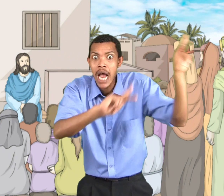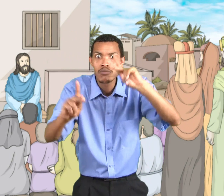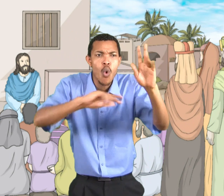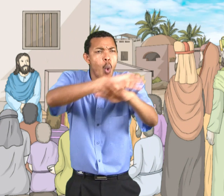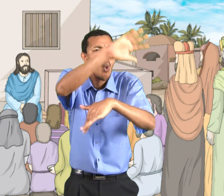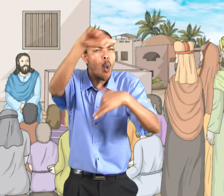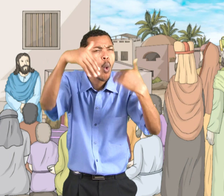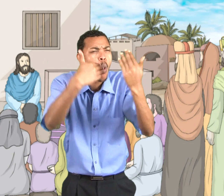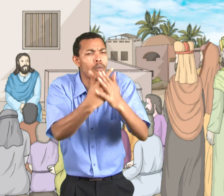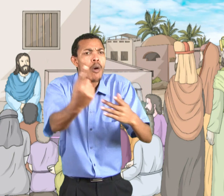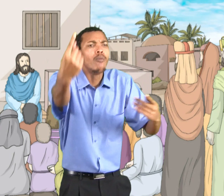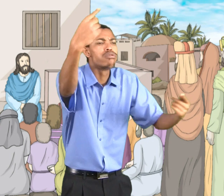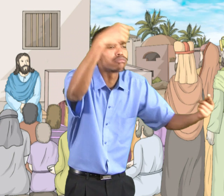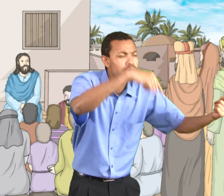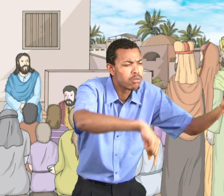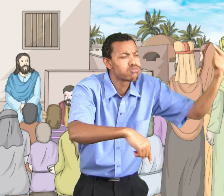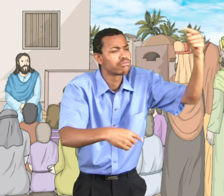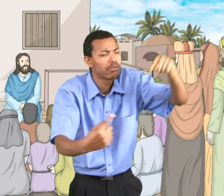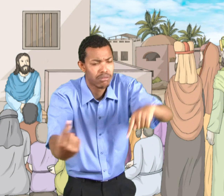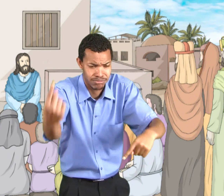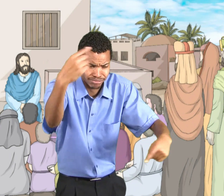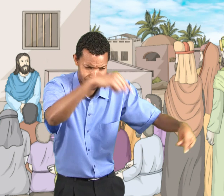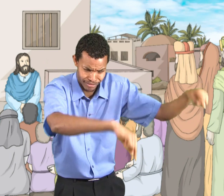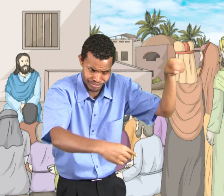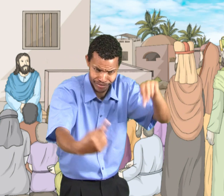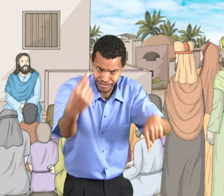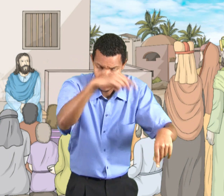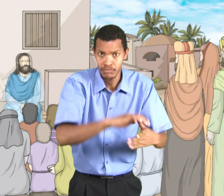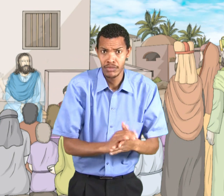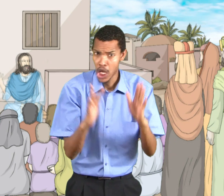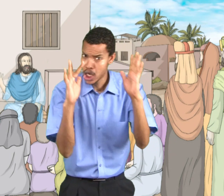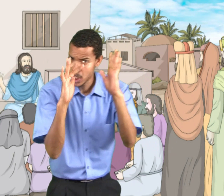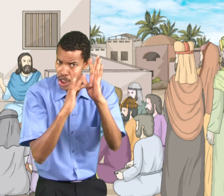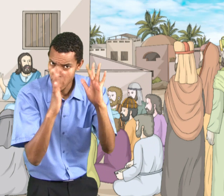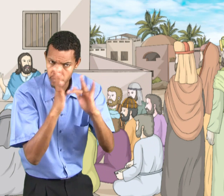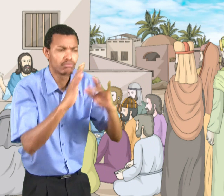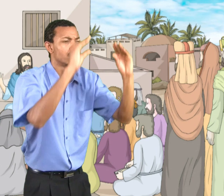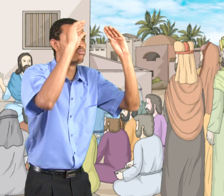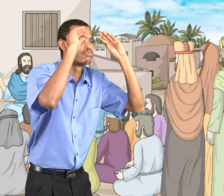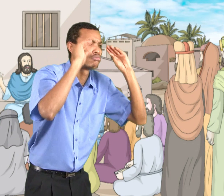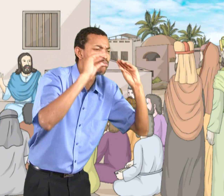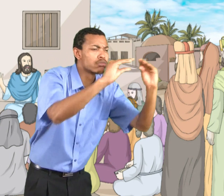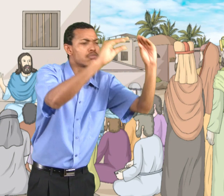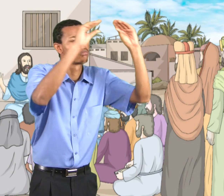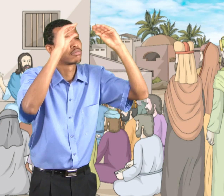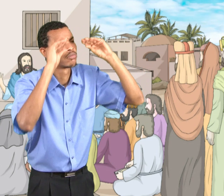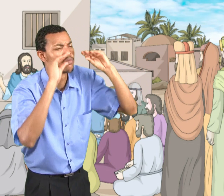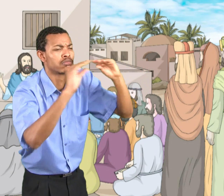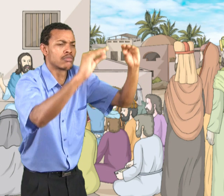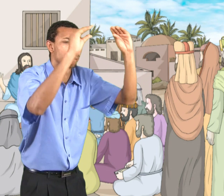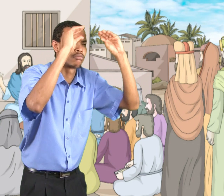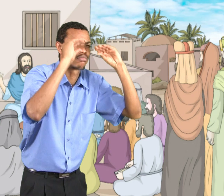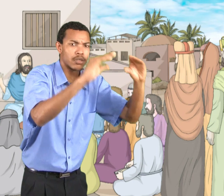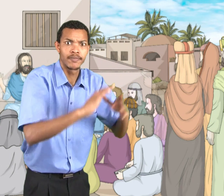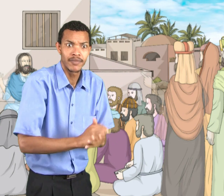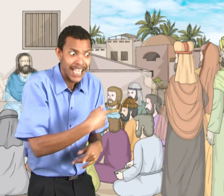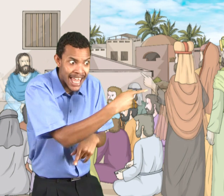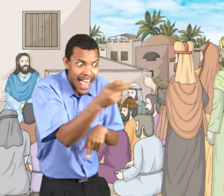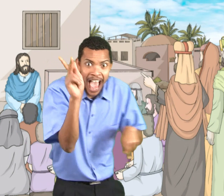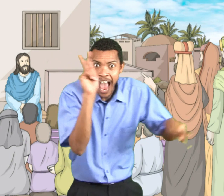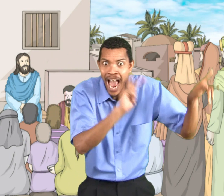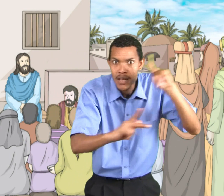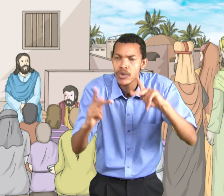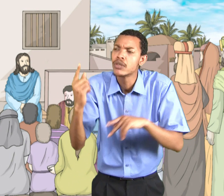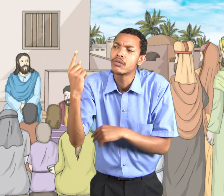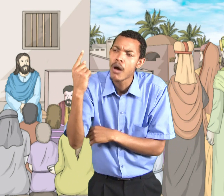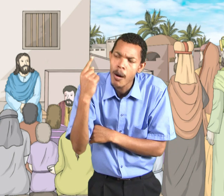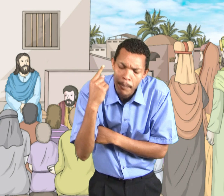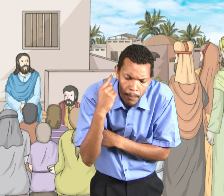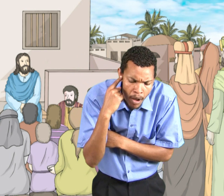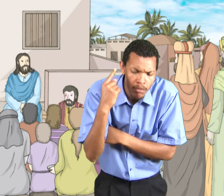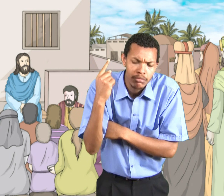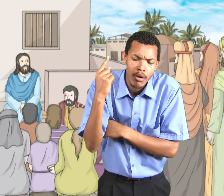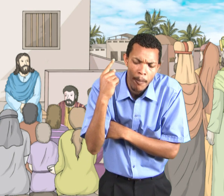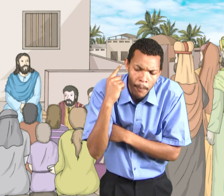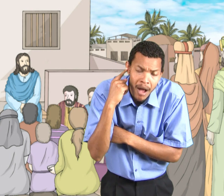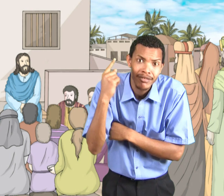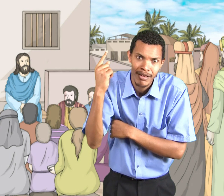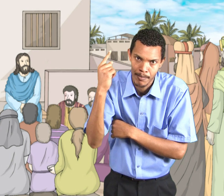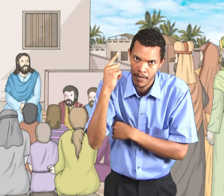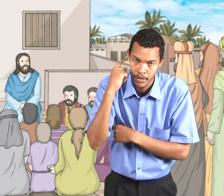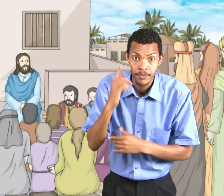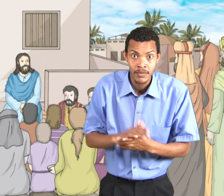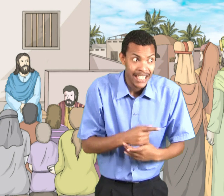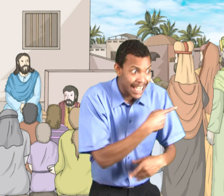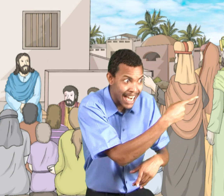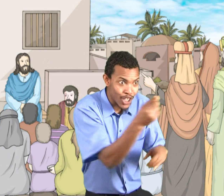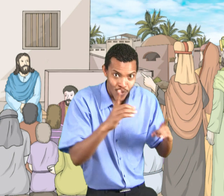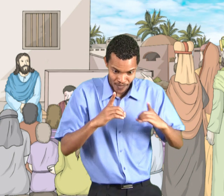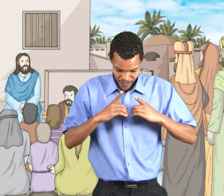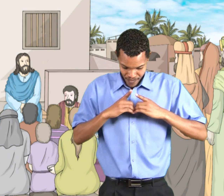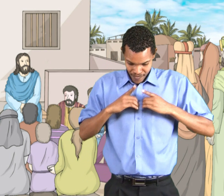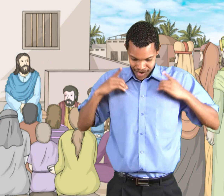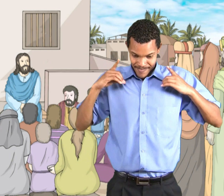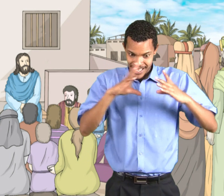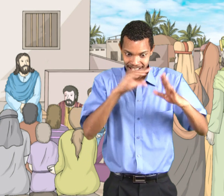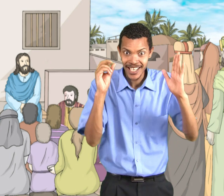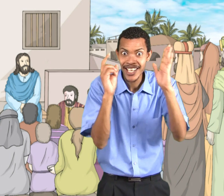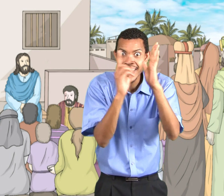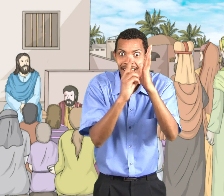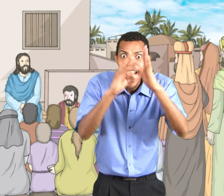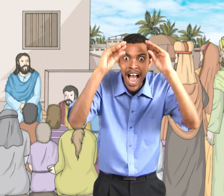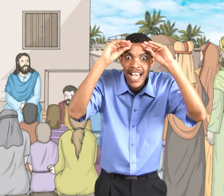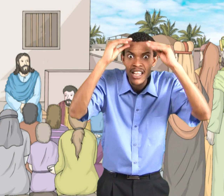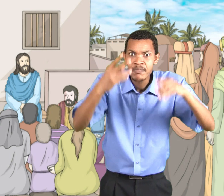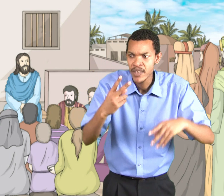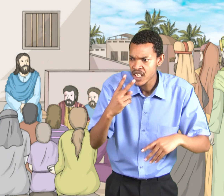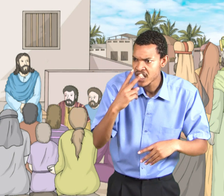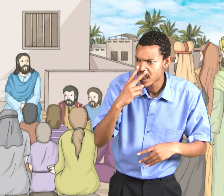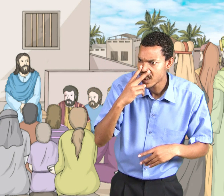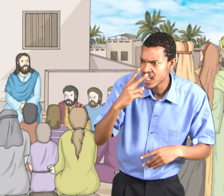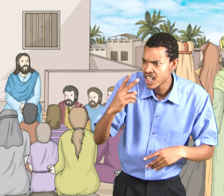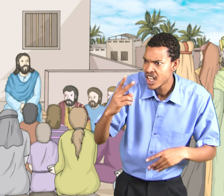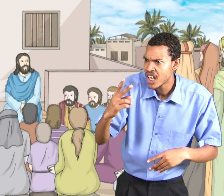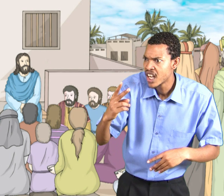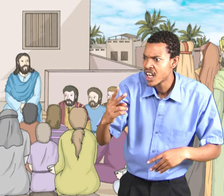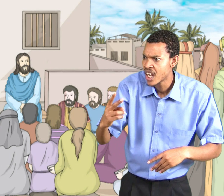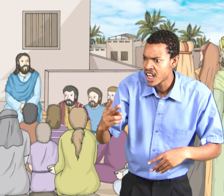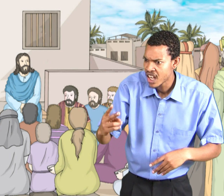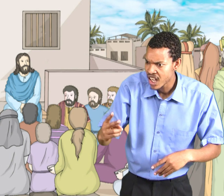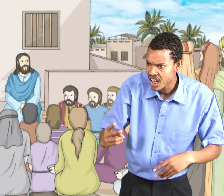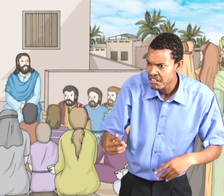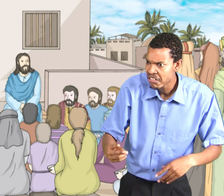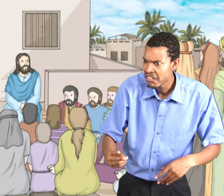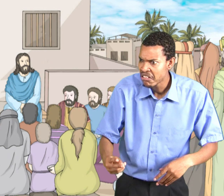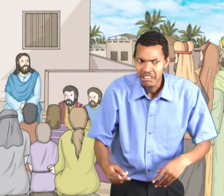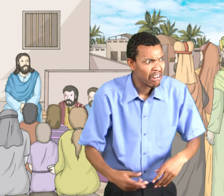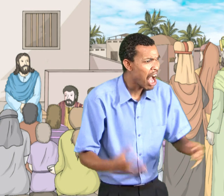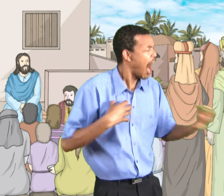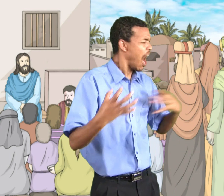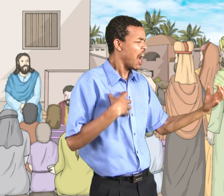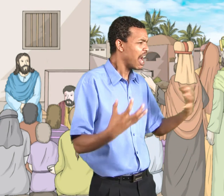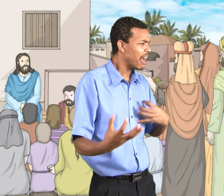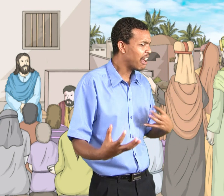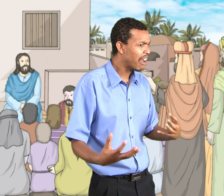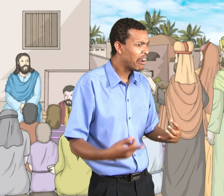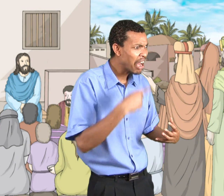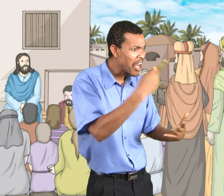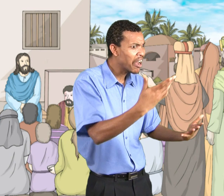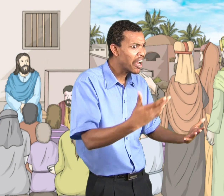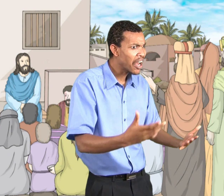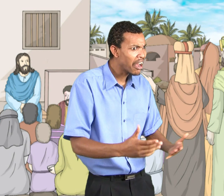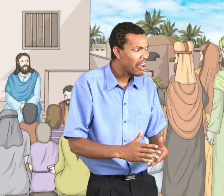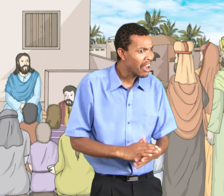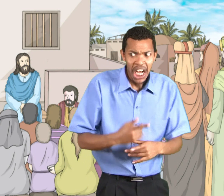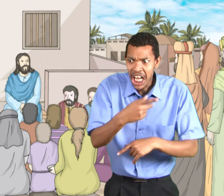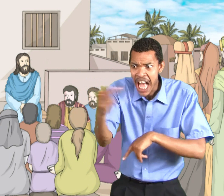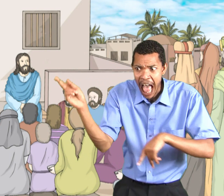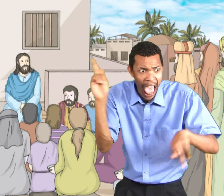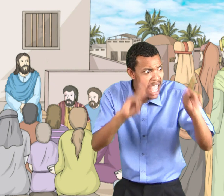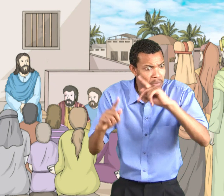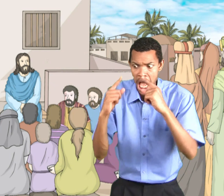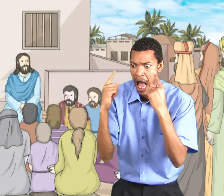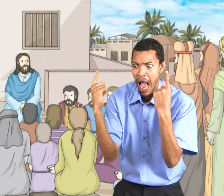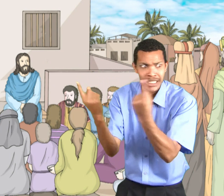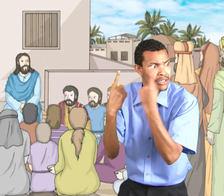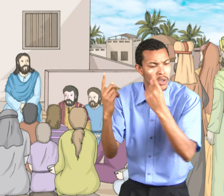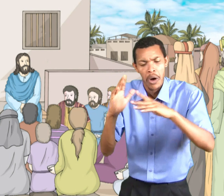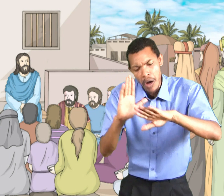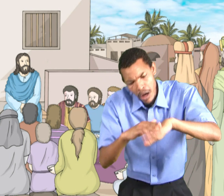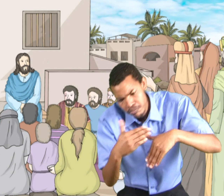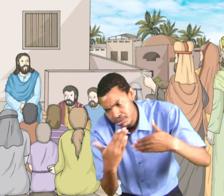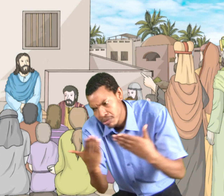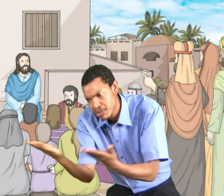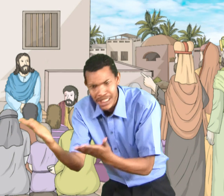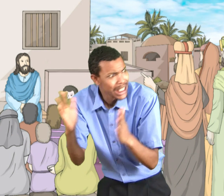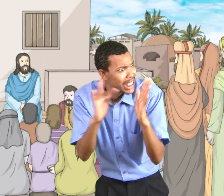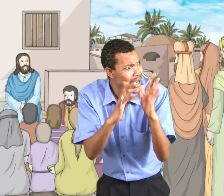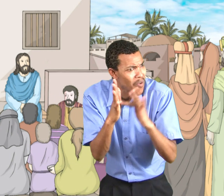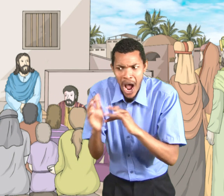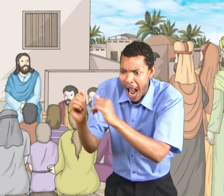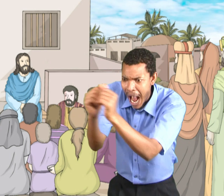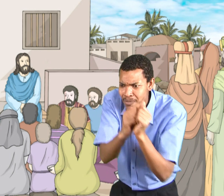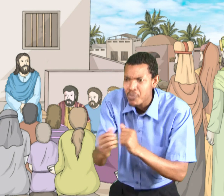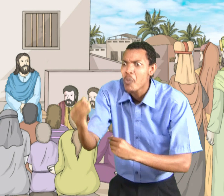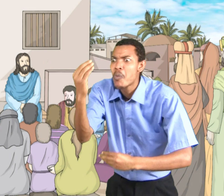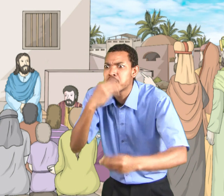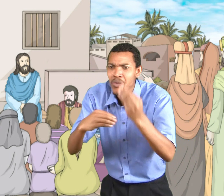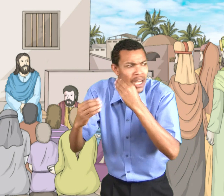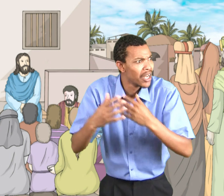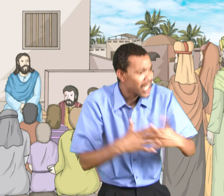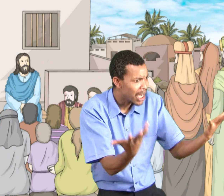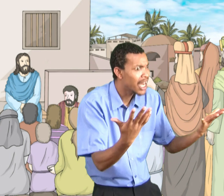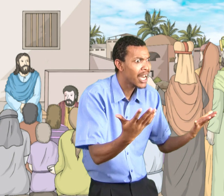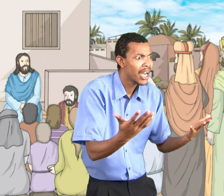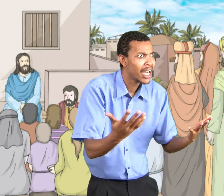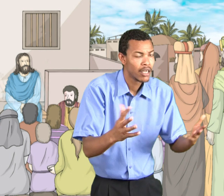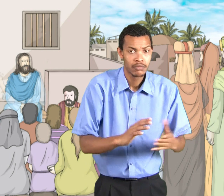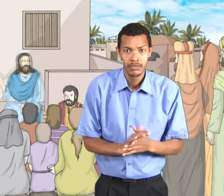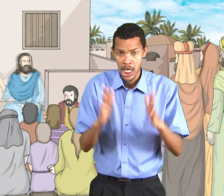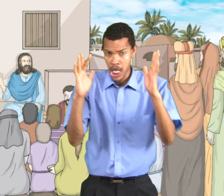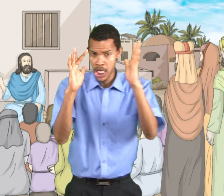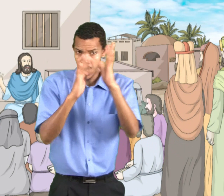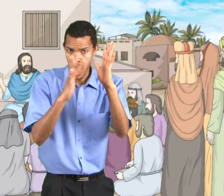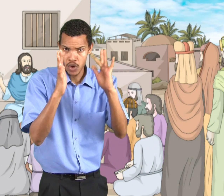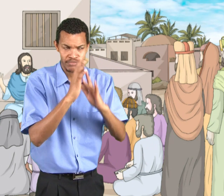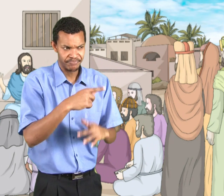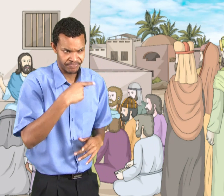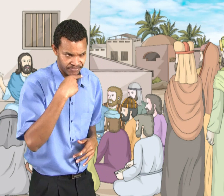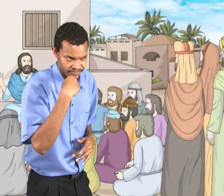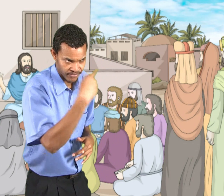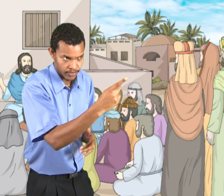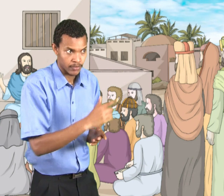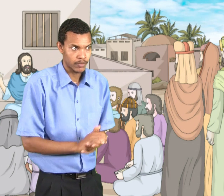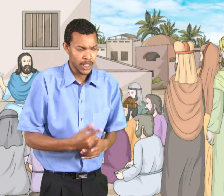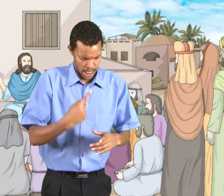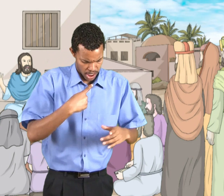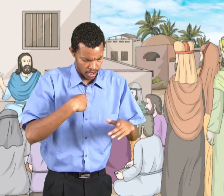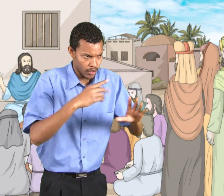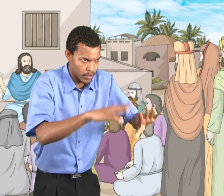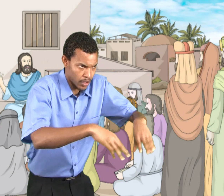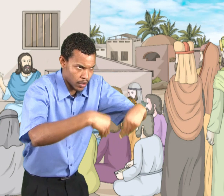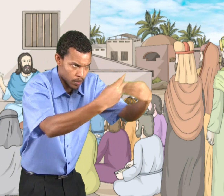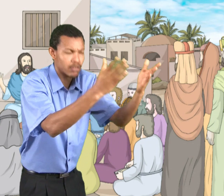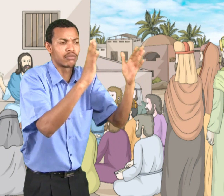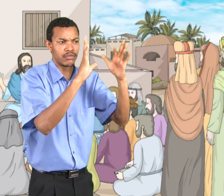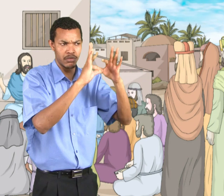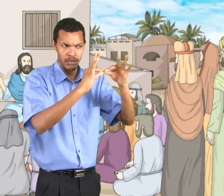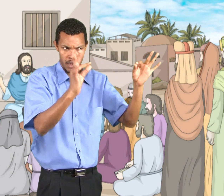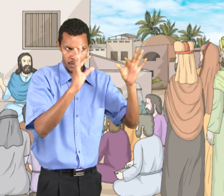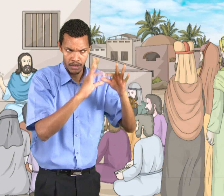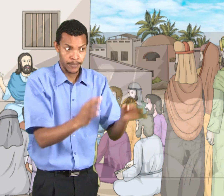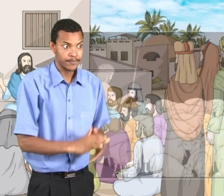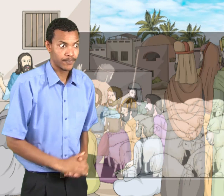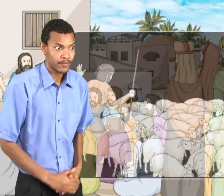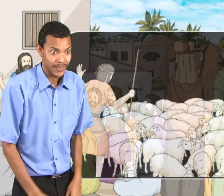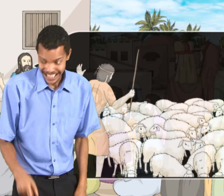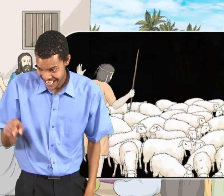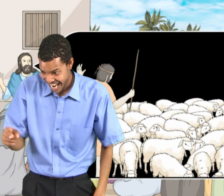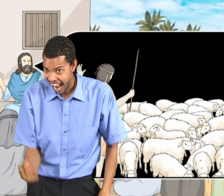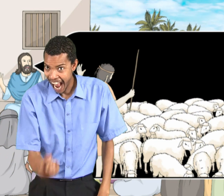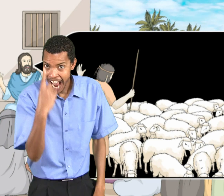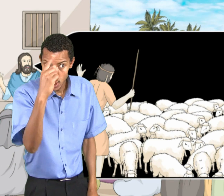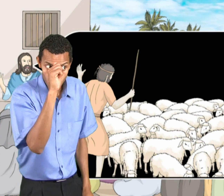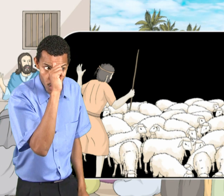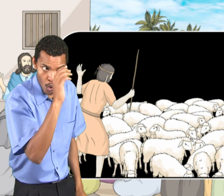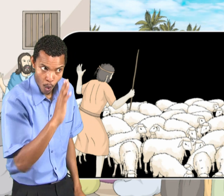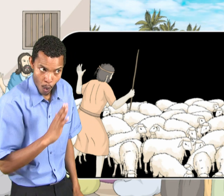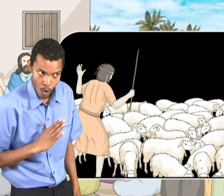So the Pharisees and scribes began to grumble: “This man welcomes sinners and eats with them.”